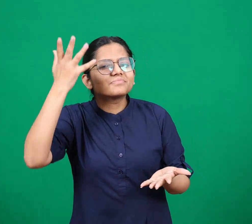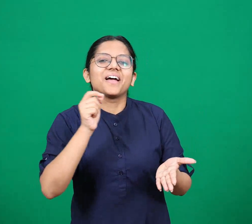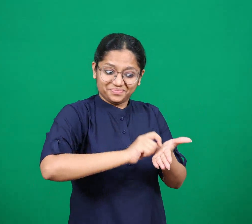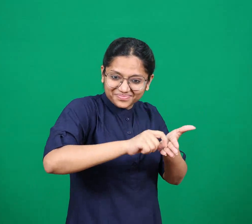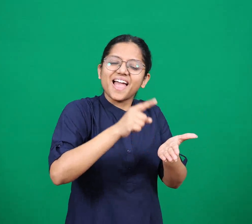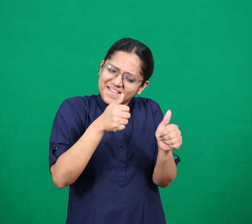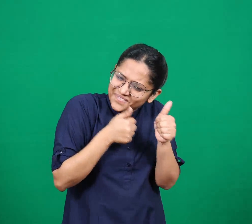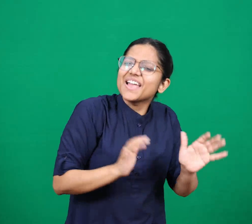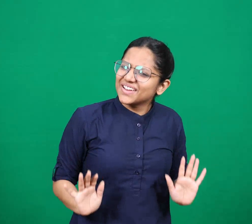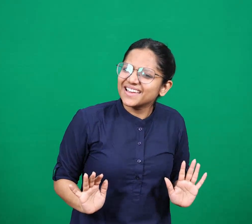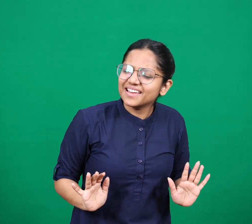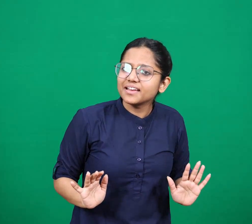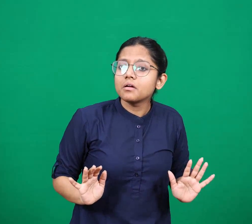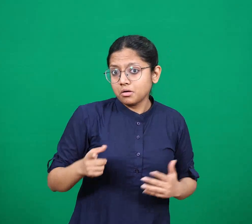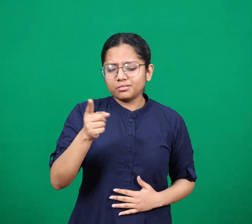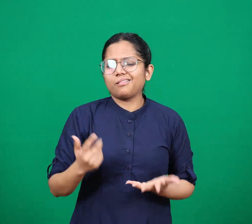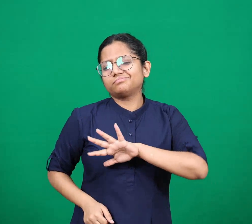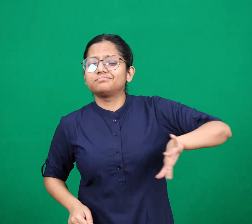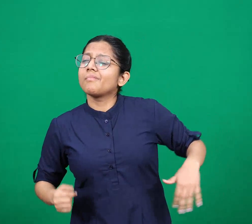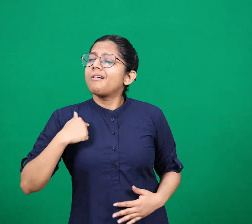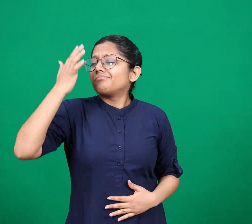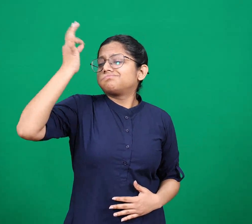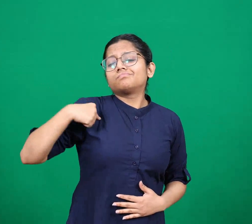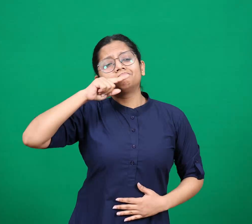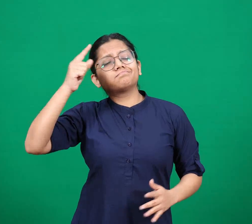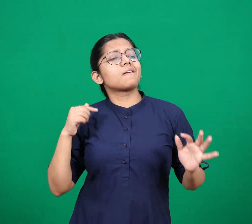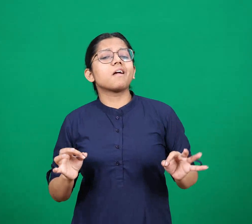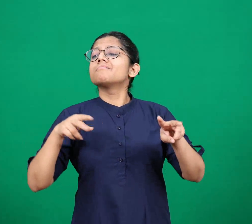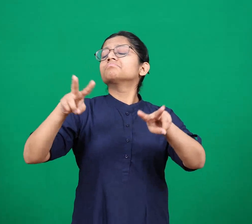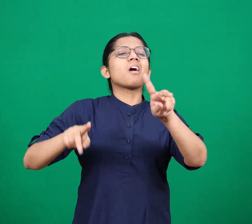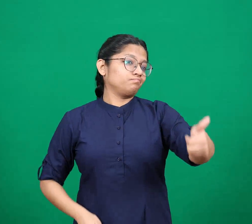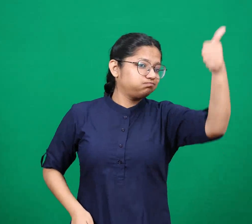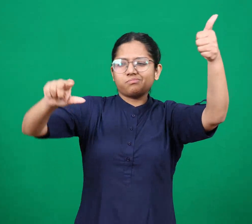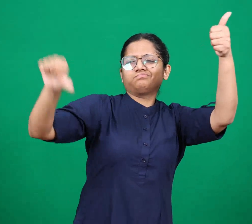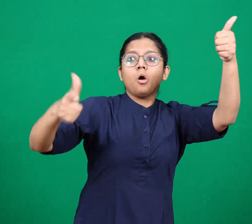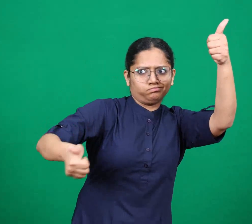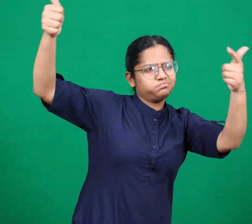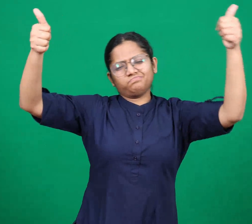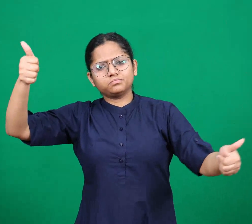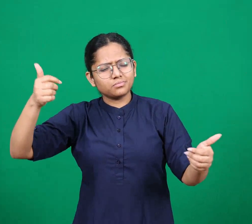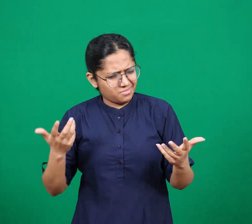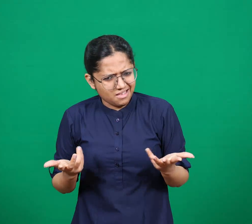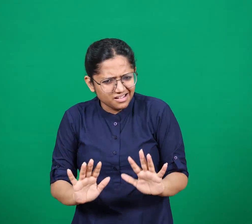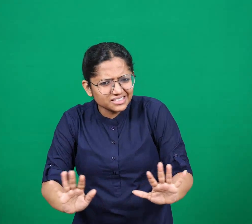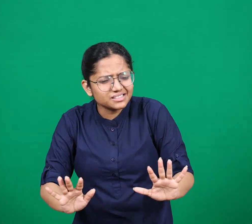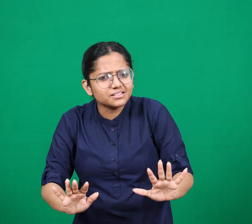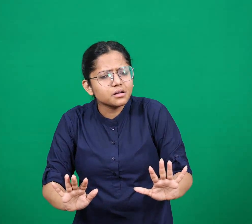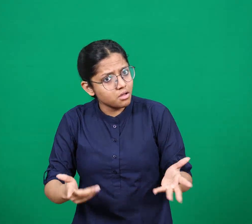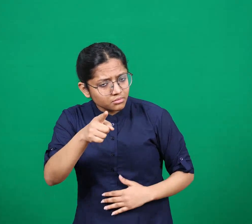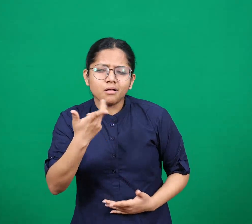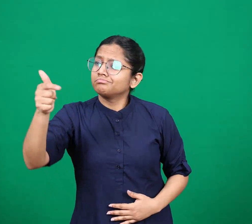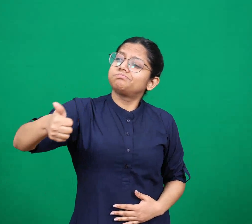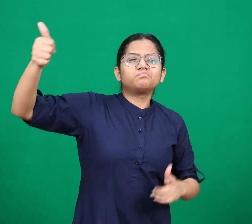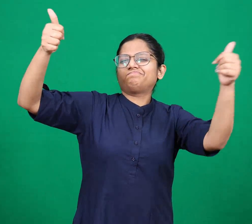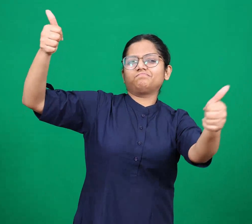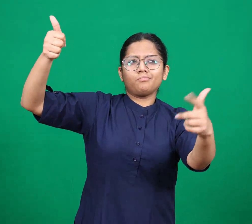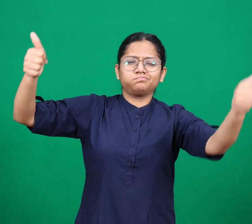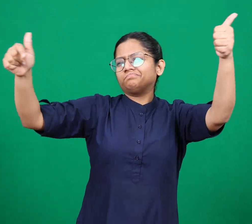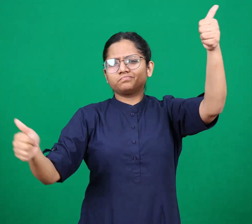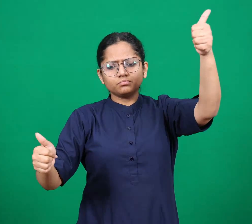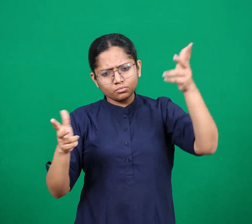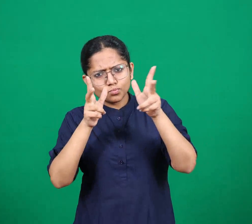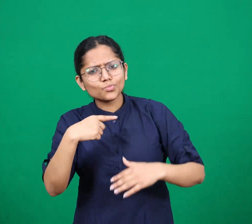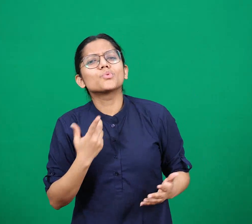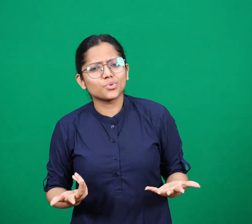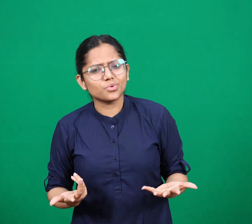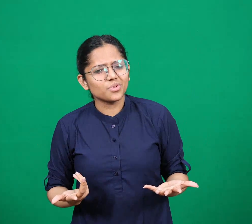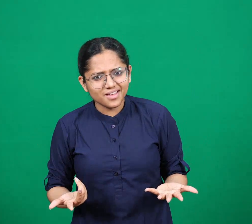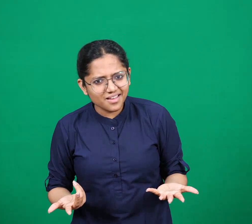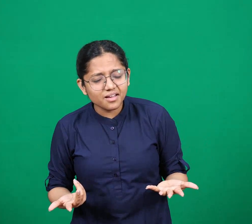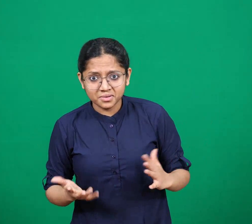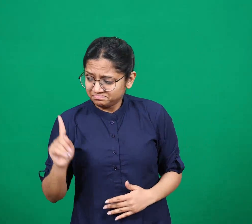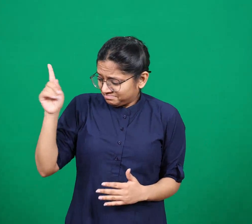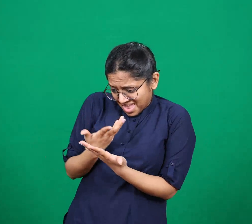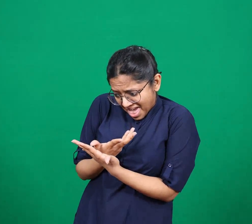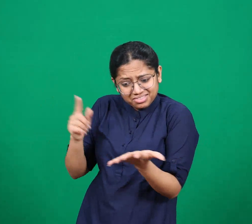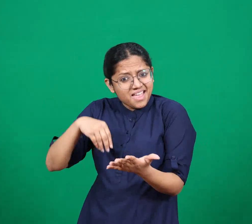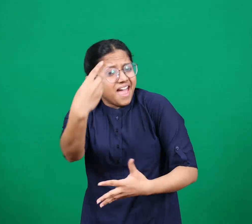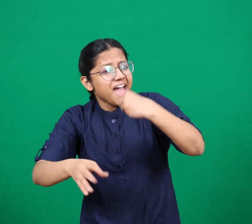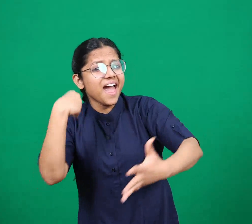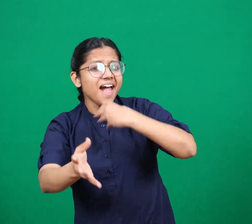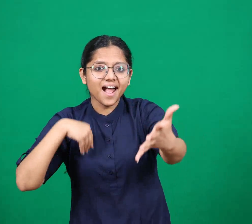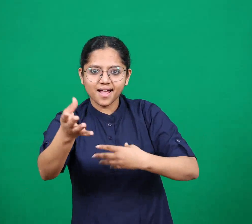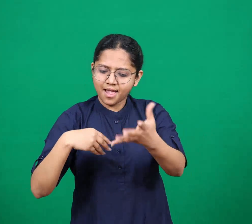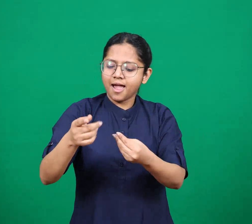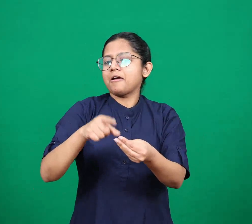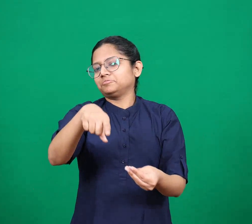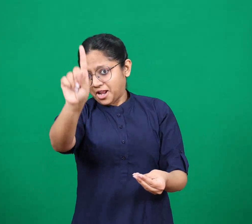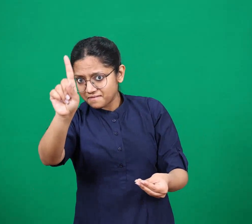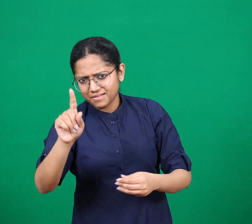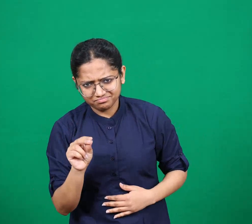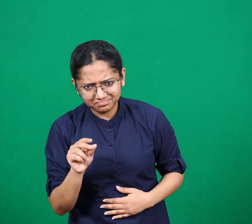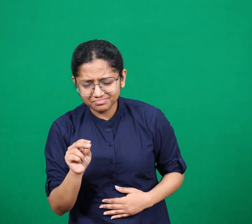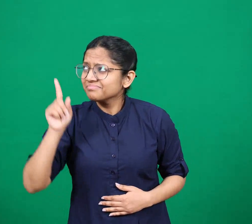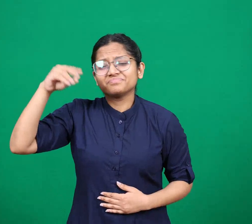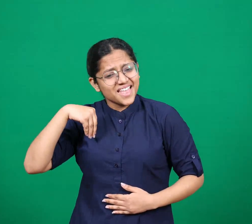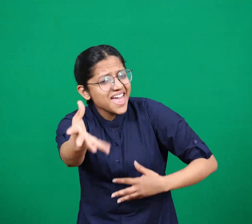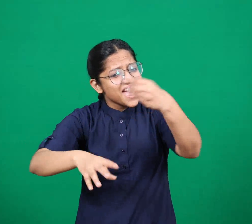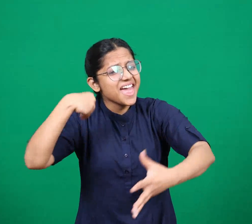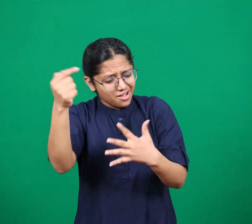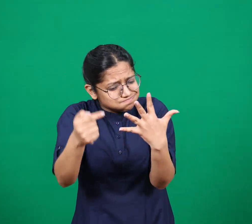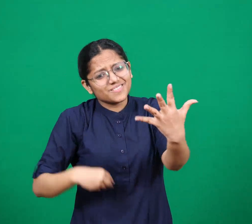Then you will not take pride in one man over another. For who makes you so superior? What do you have that you did not receive?